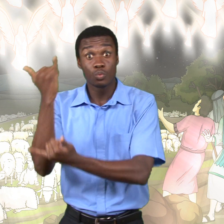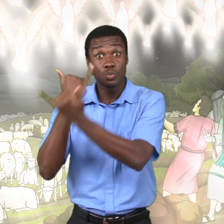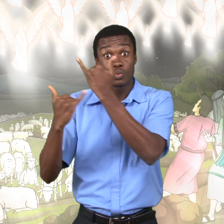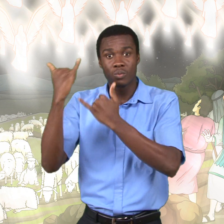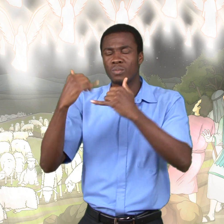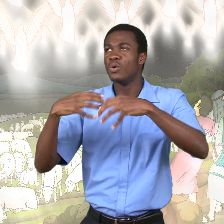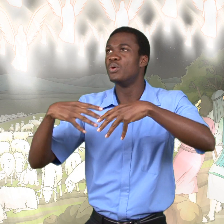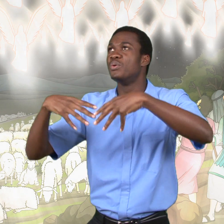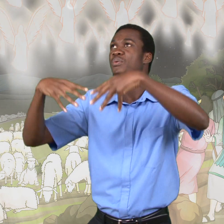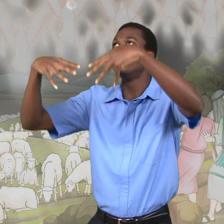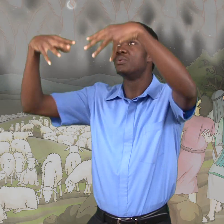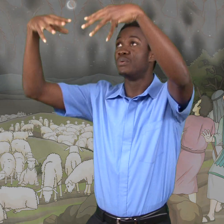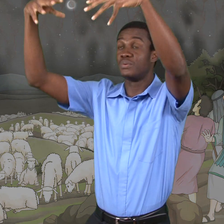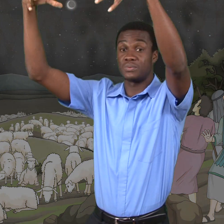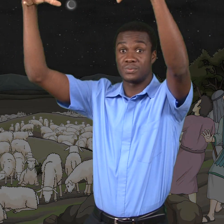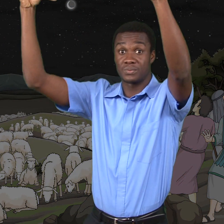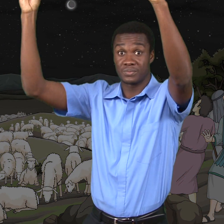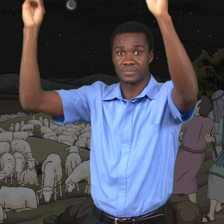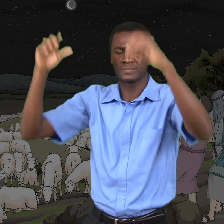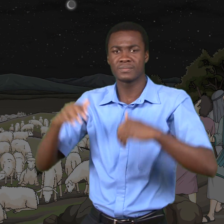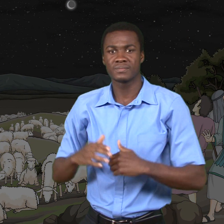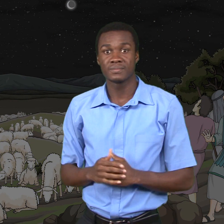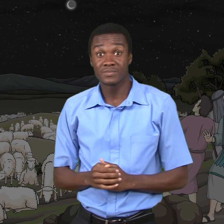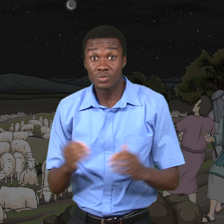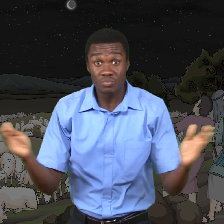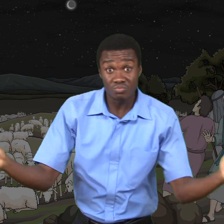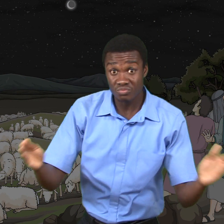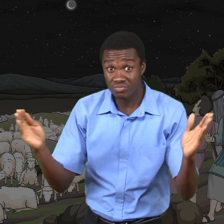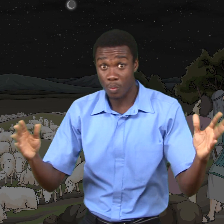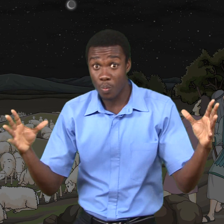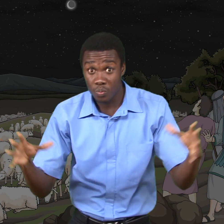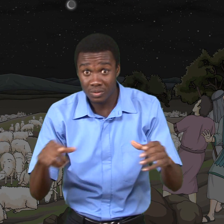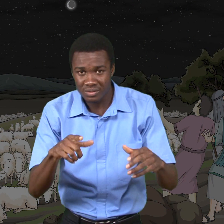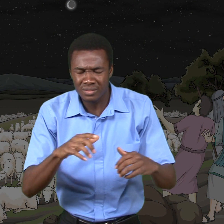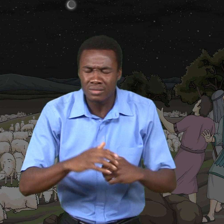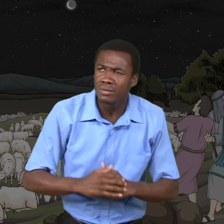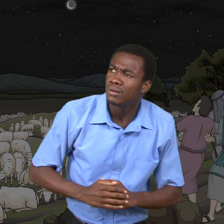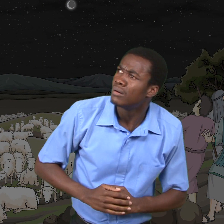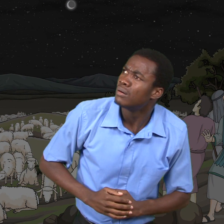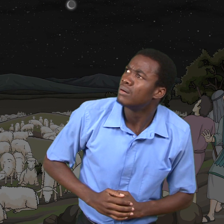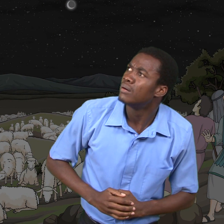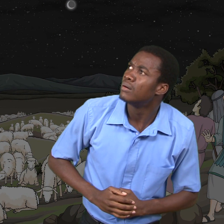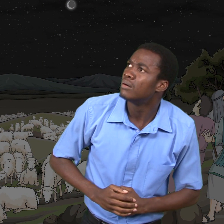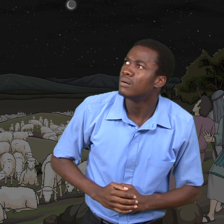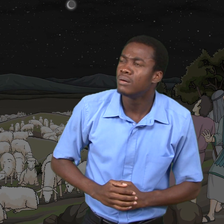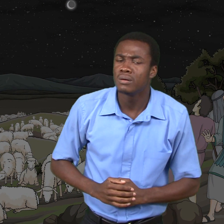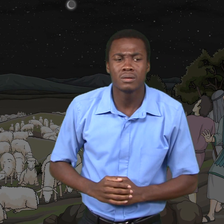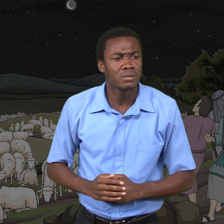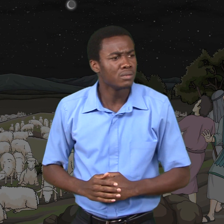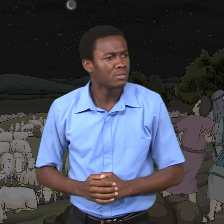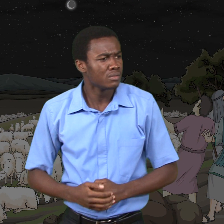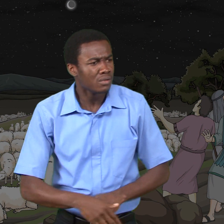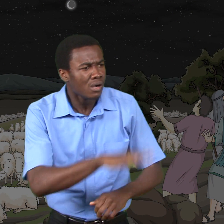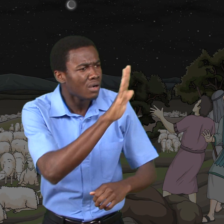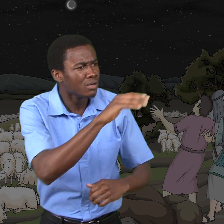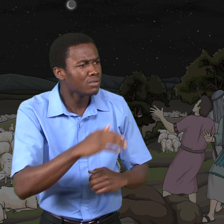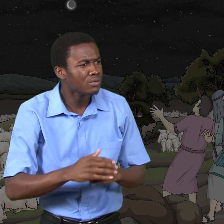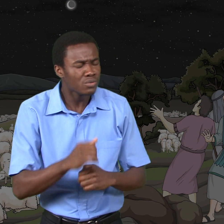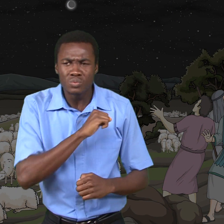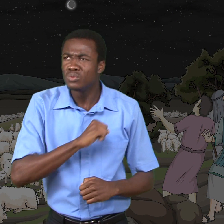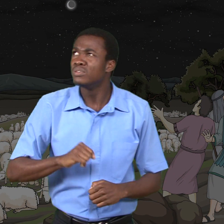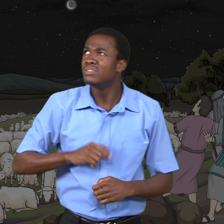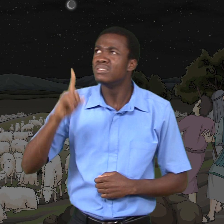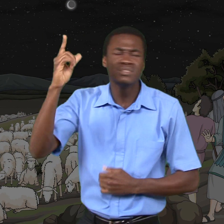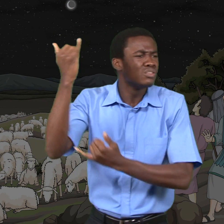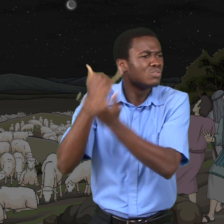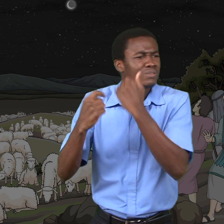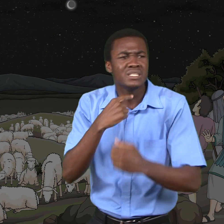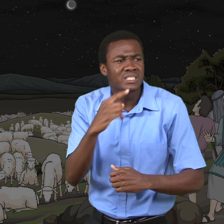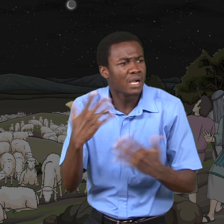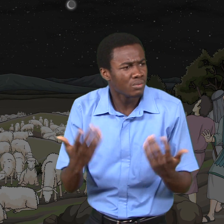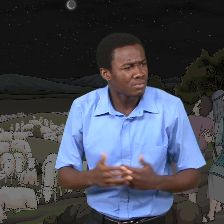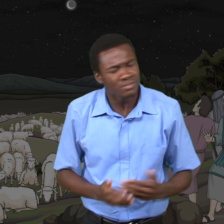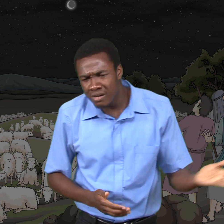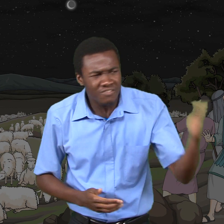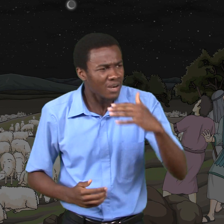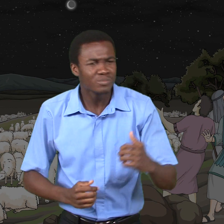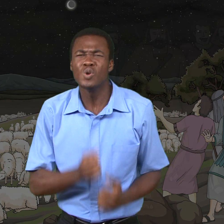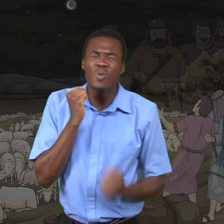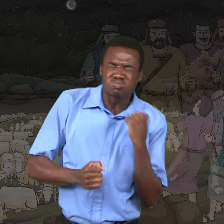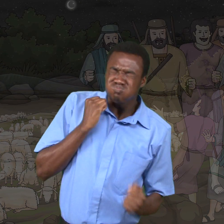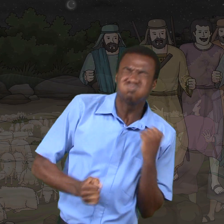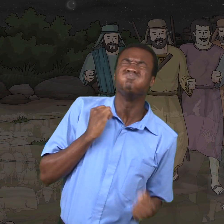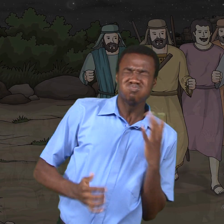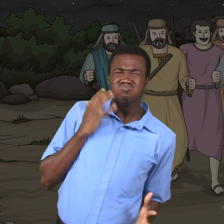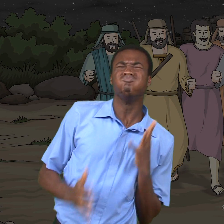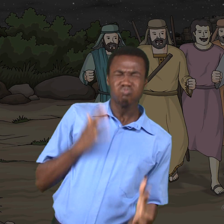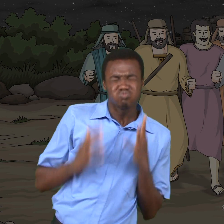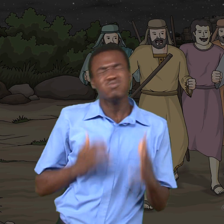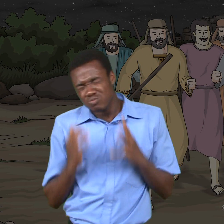When the angels had left them and gone into heaven, the shepherds said to one another, “Let us go to Bethlehem and see this thing that has happened, which the Lord has made known to us.”